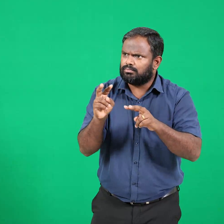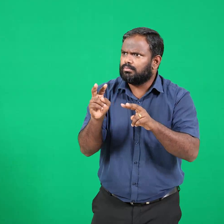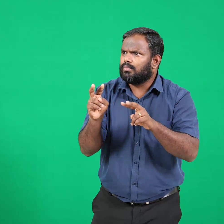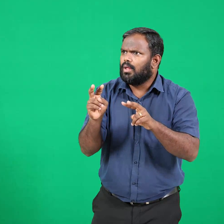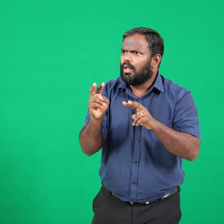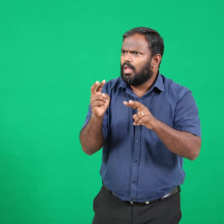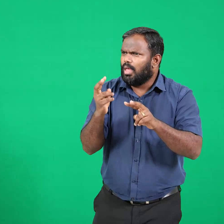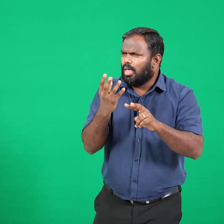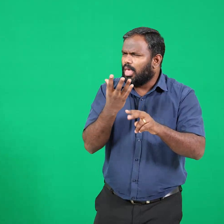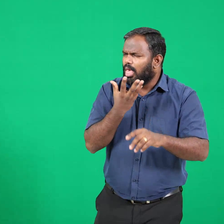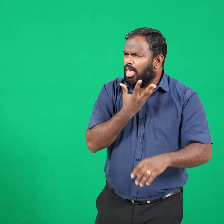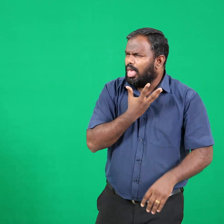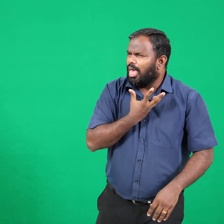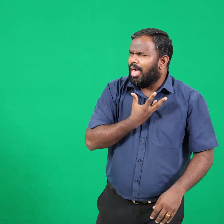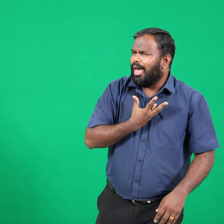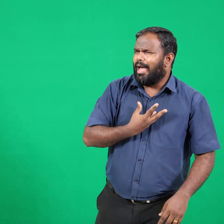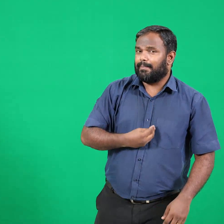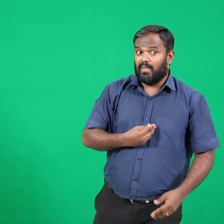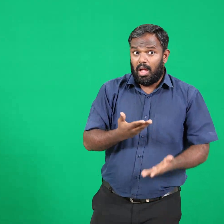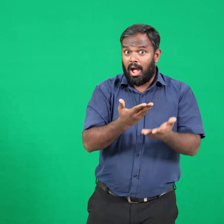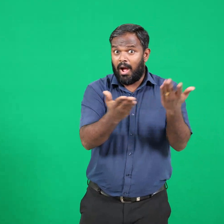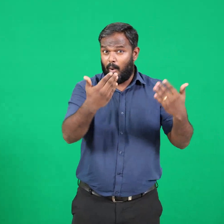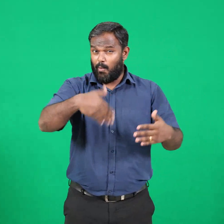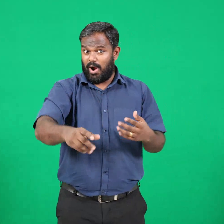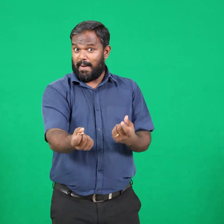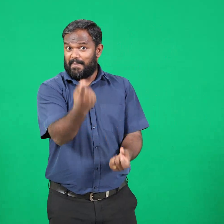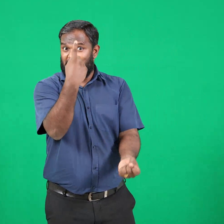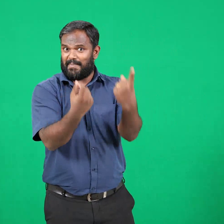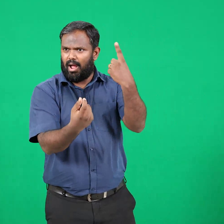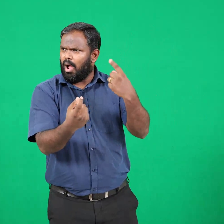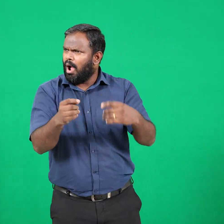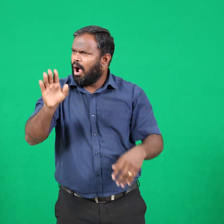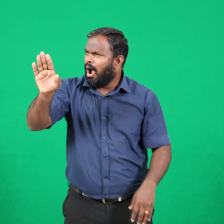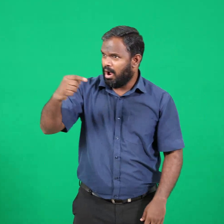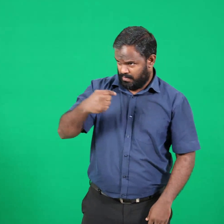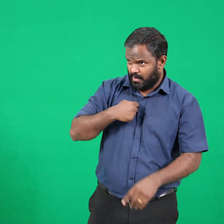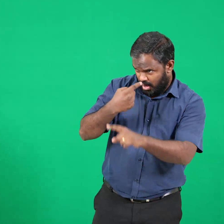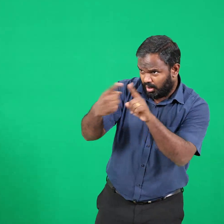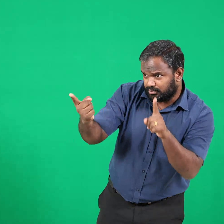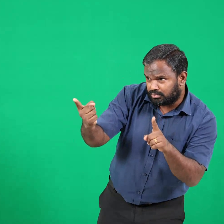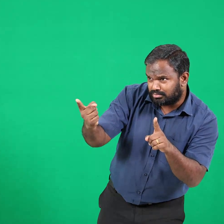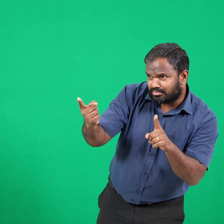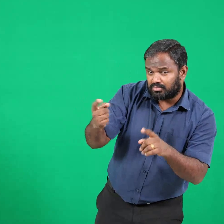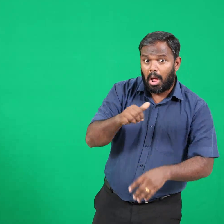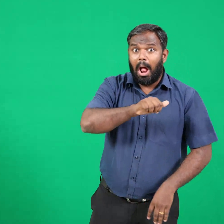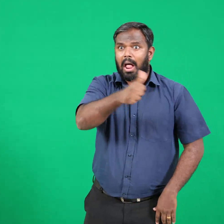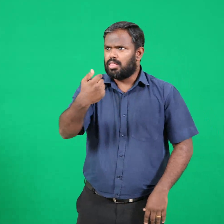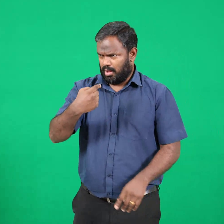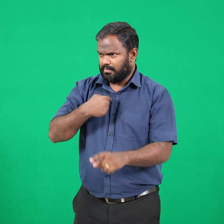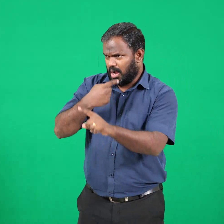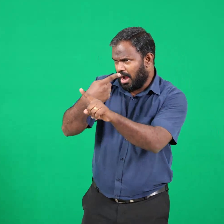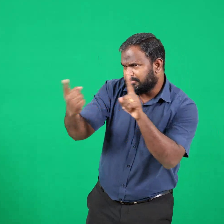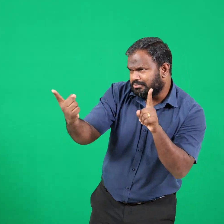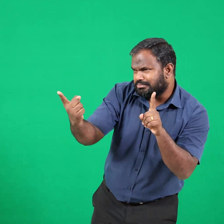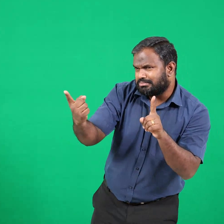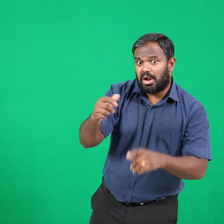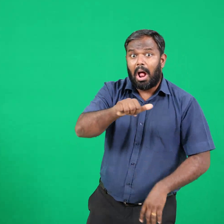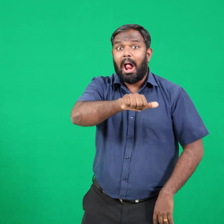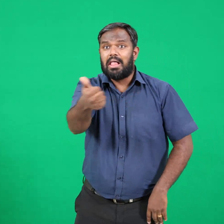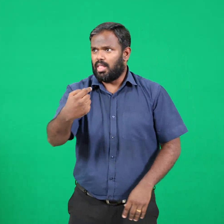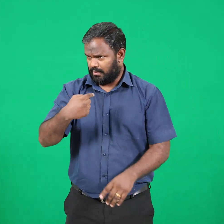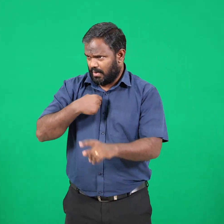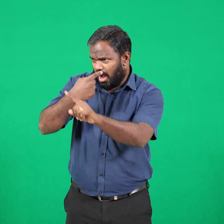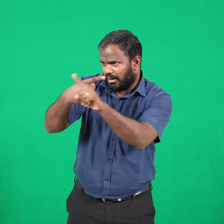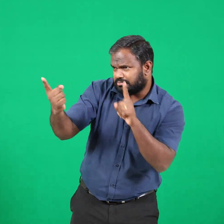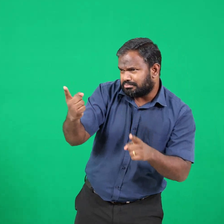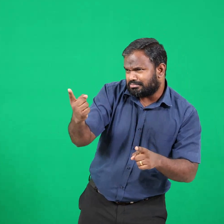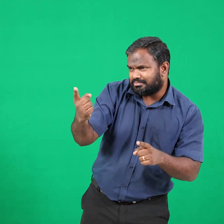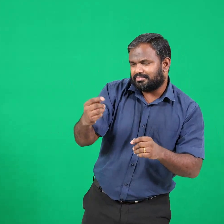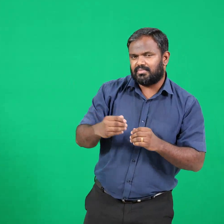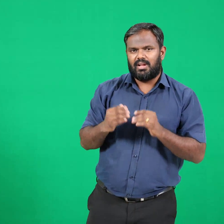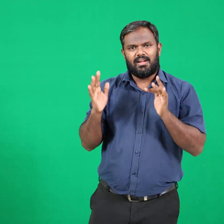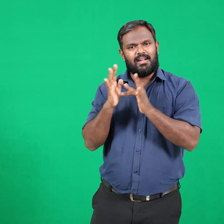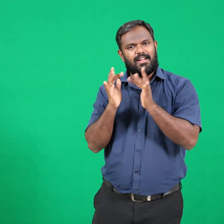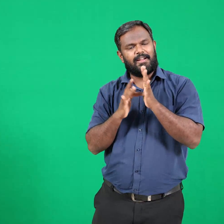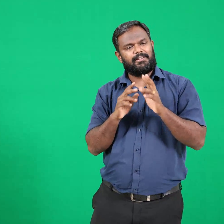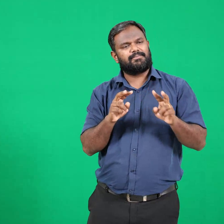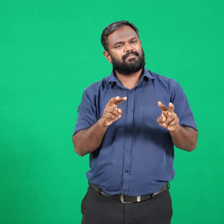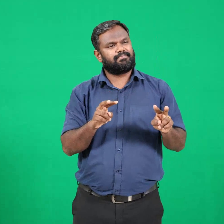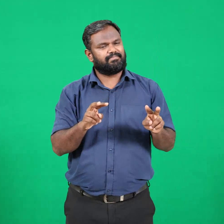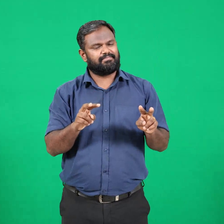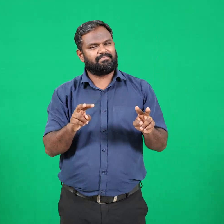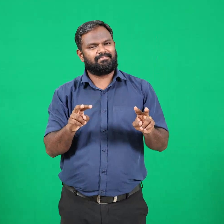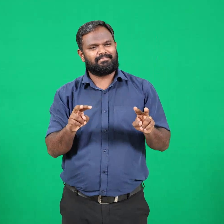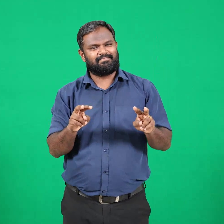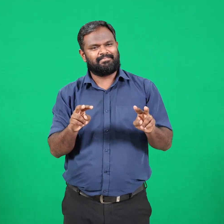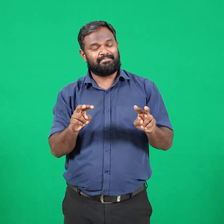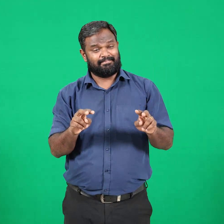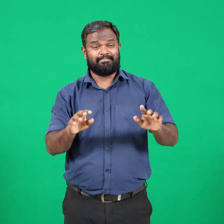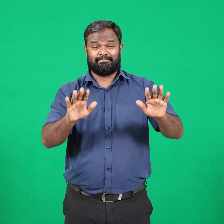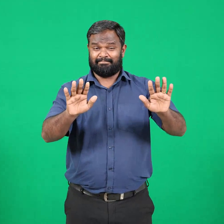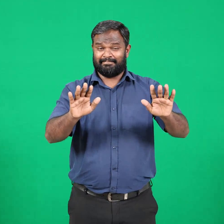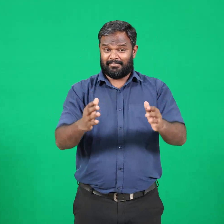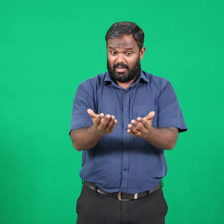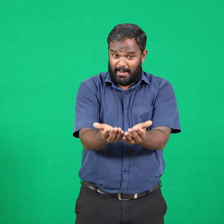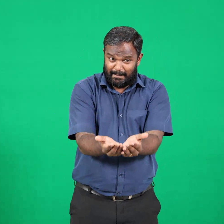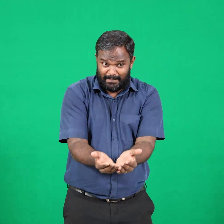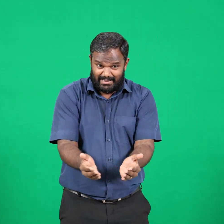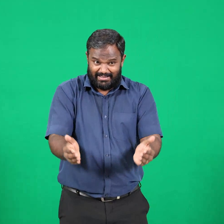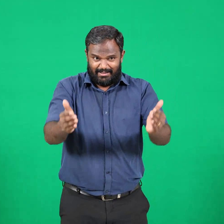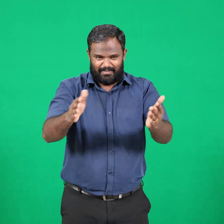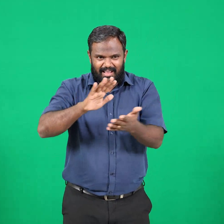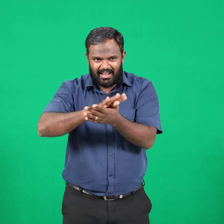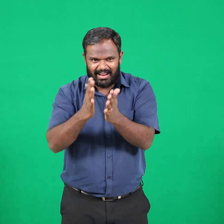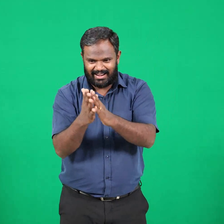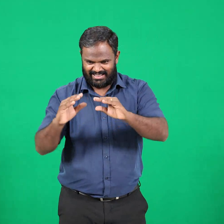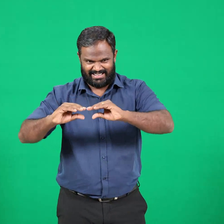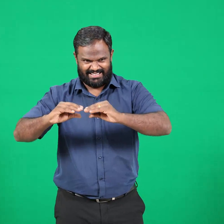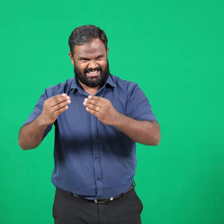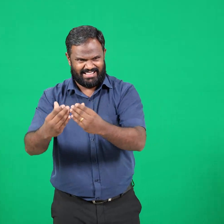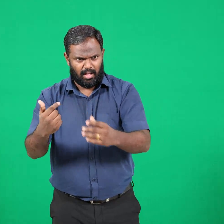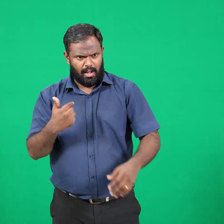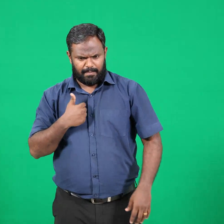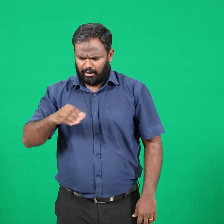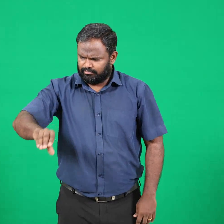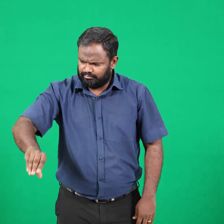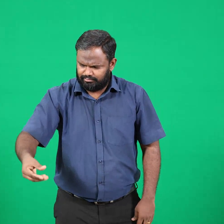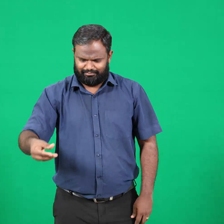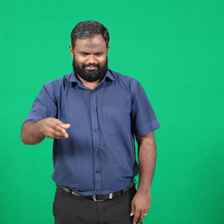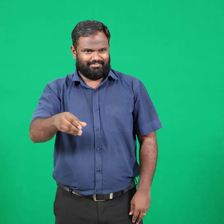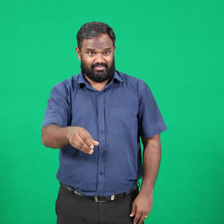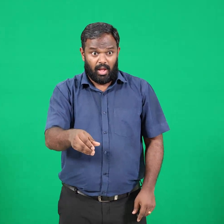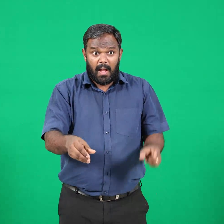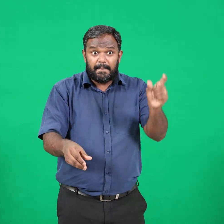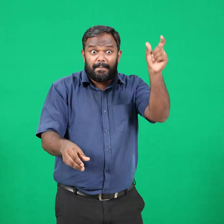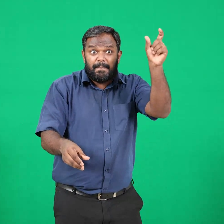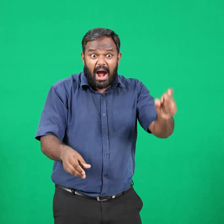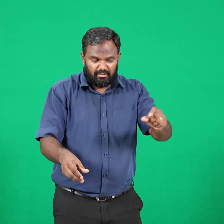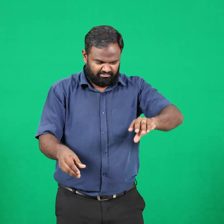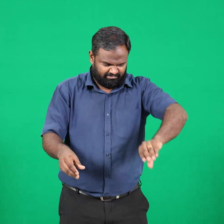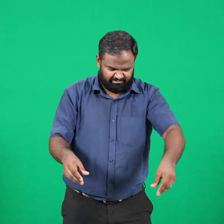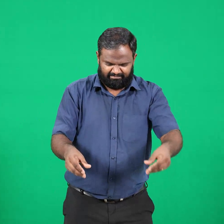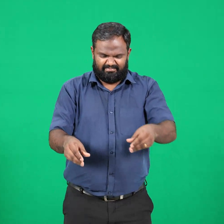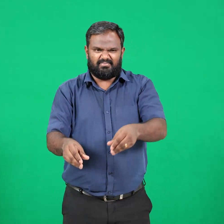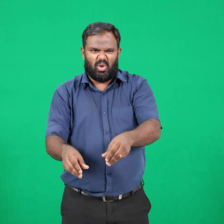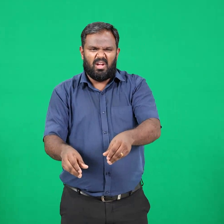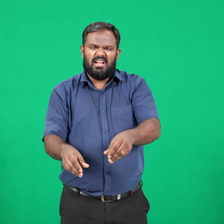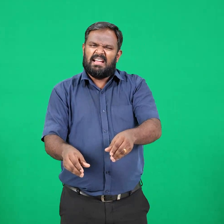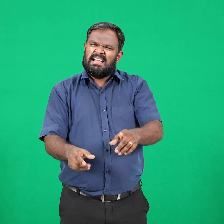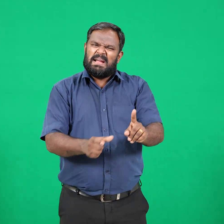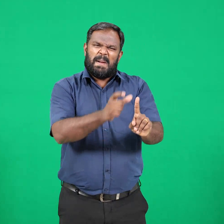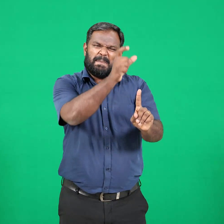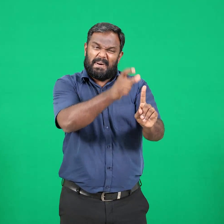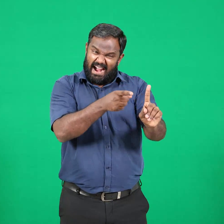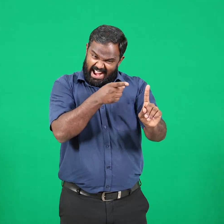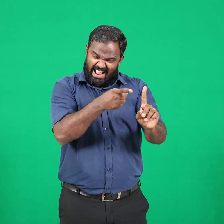They were deeply grieved and began to ask Him one after another, "Surely not I, Lord?"